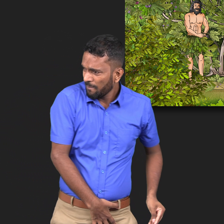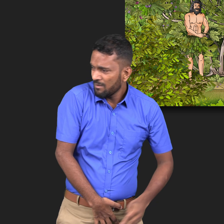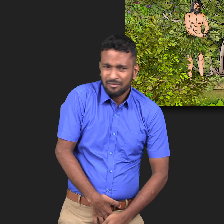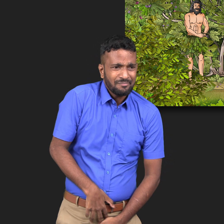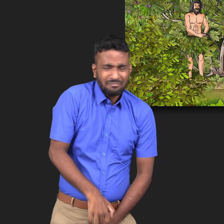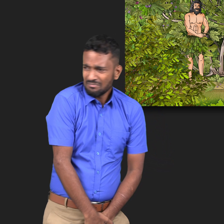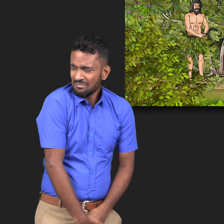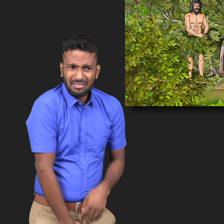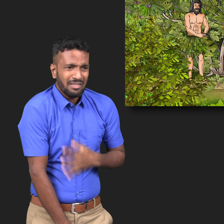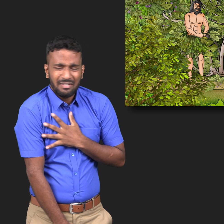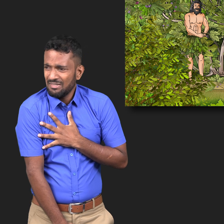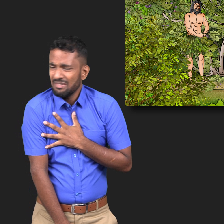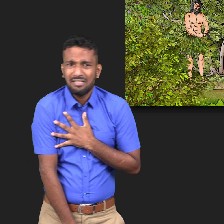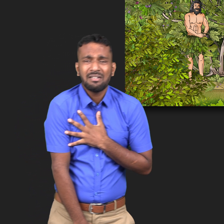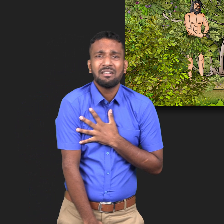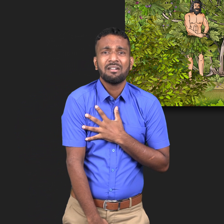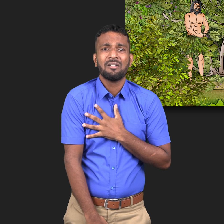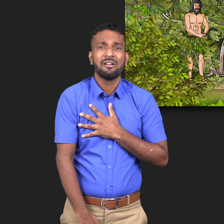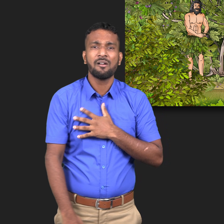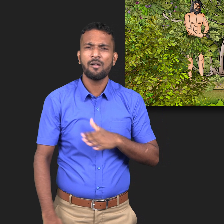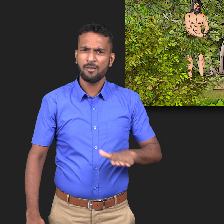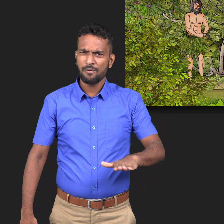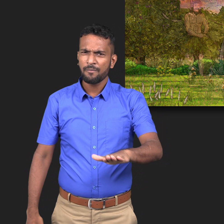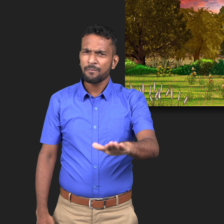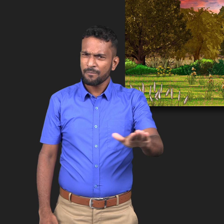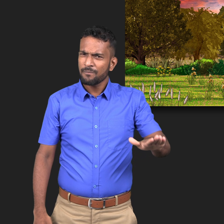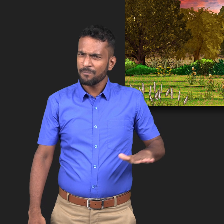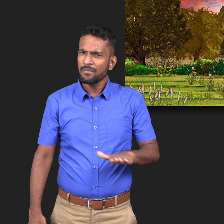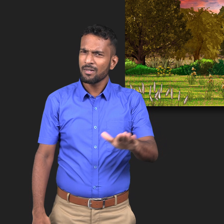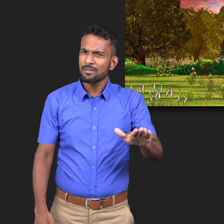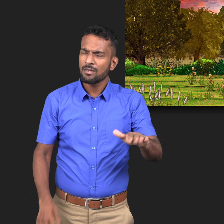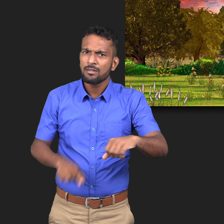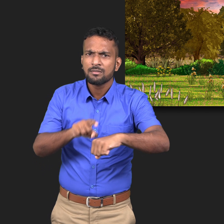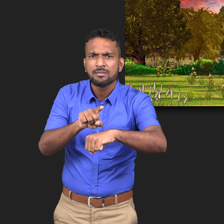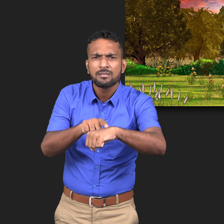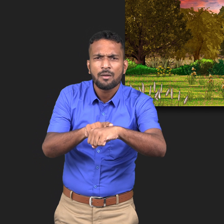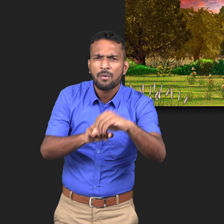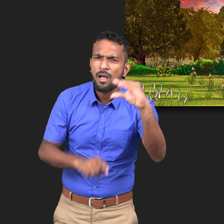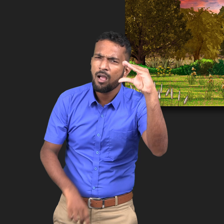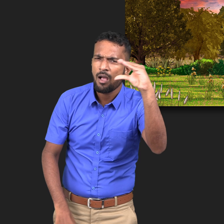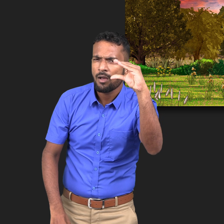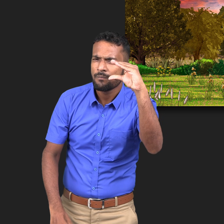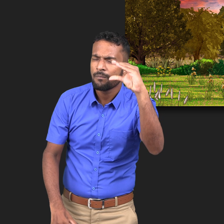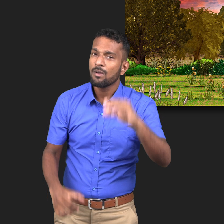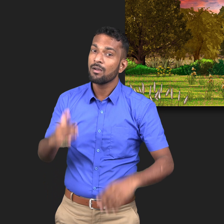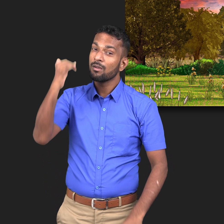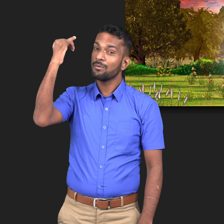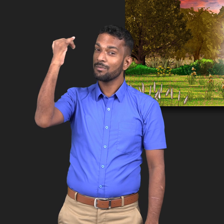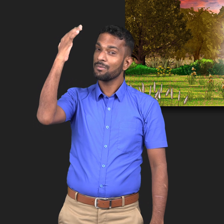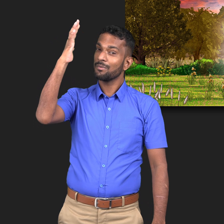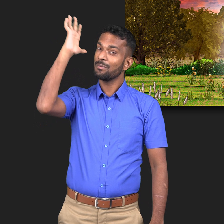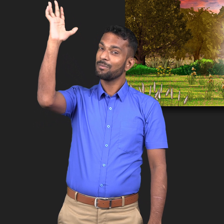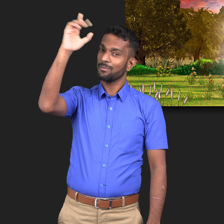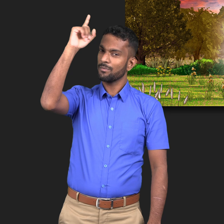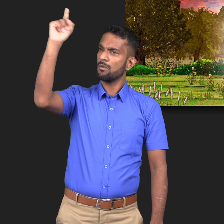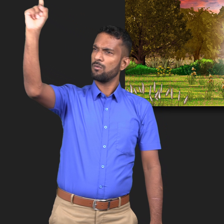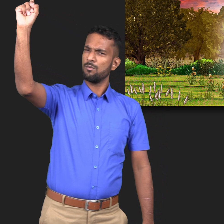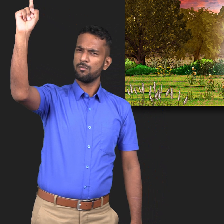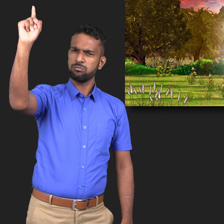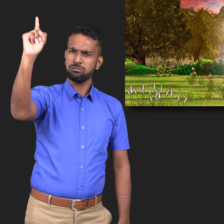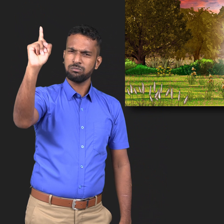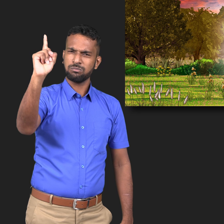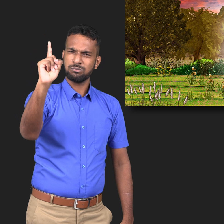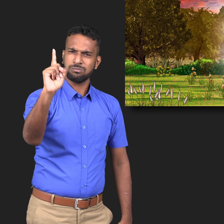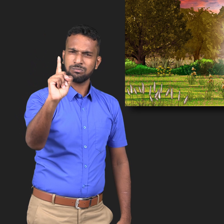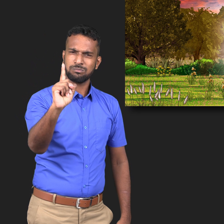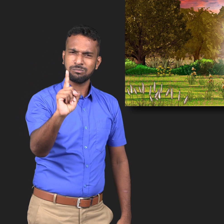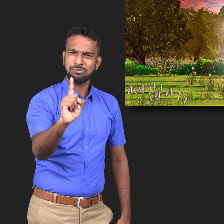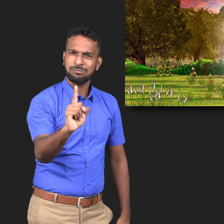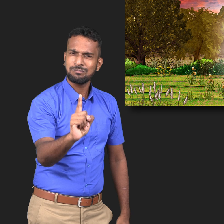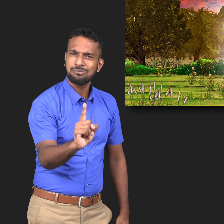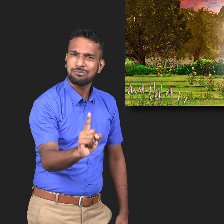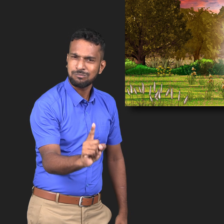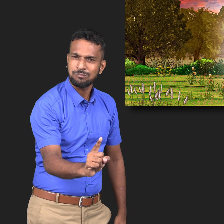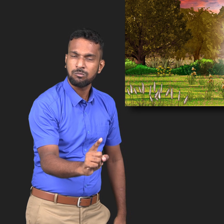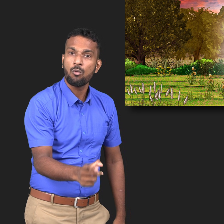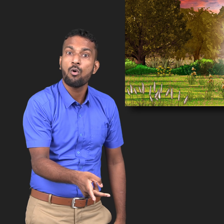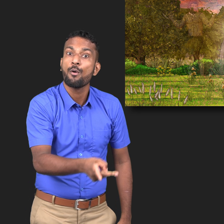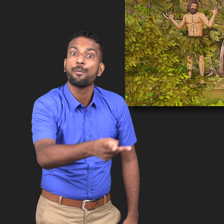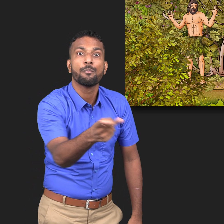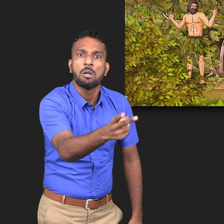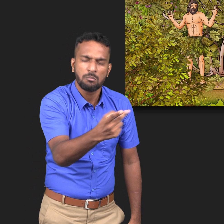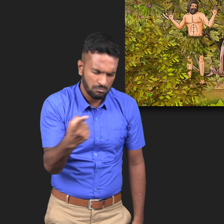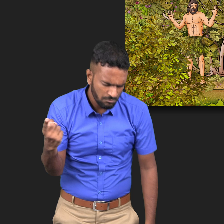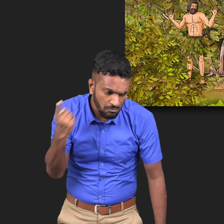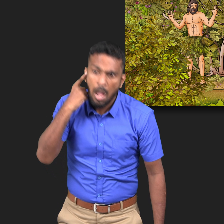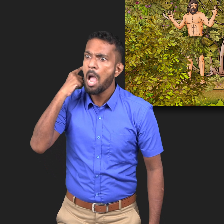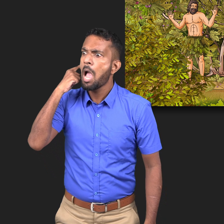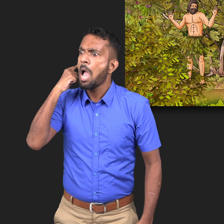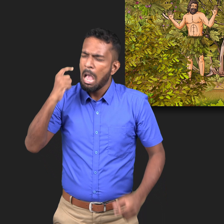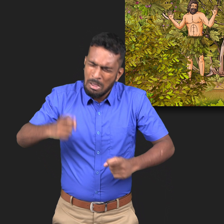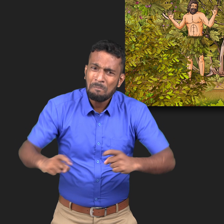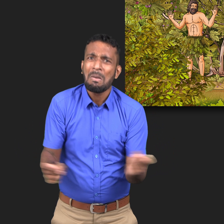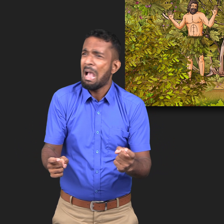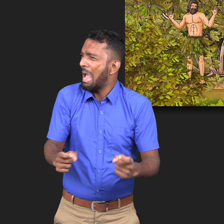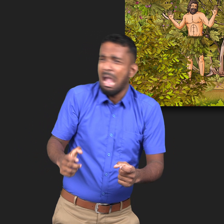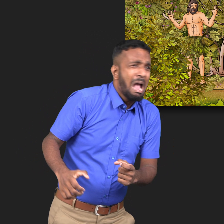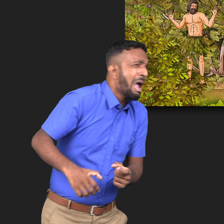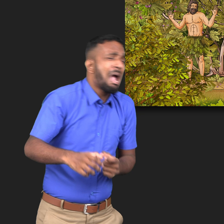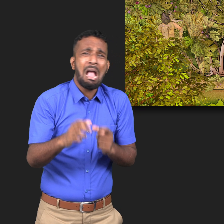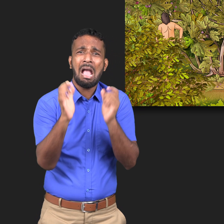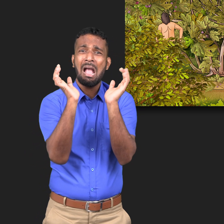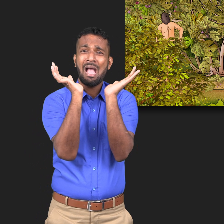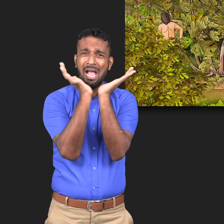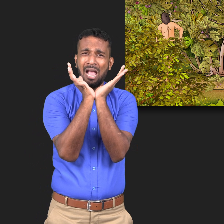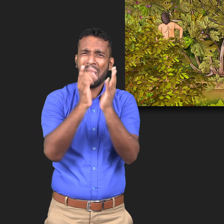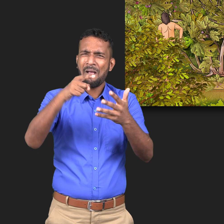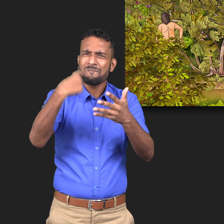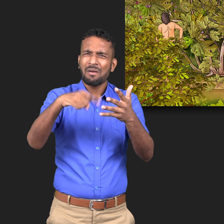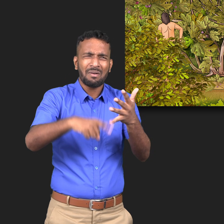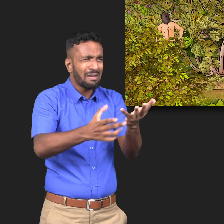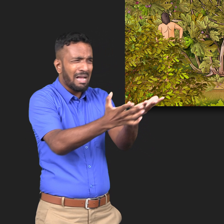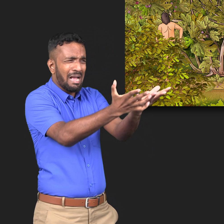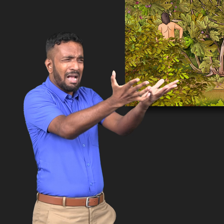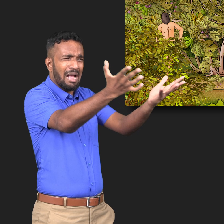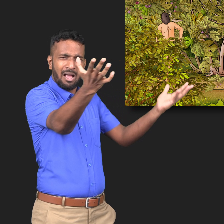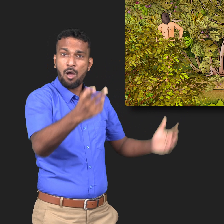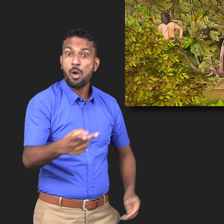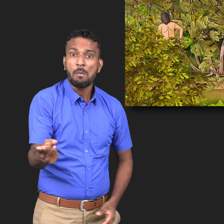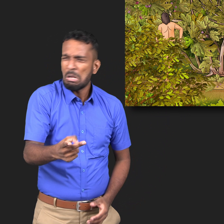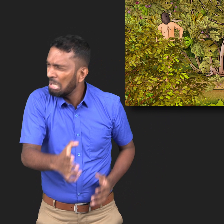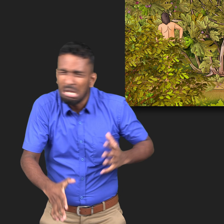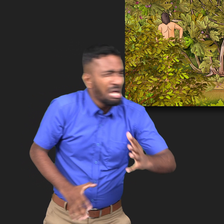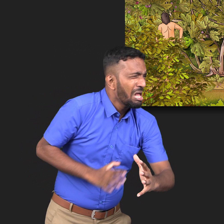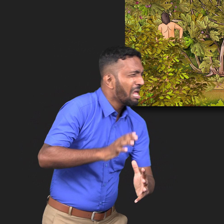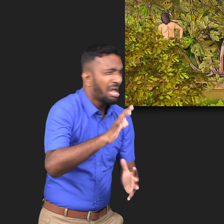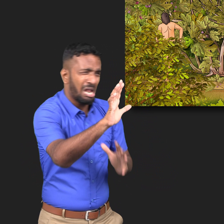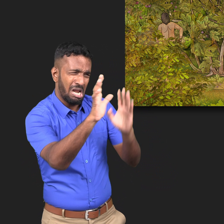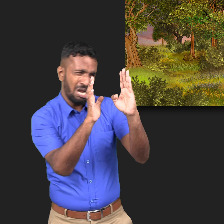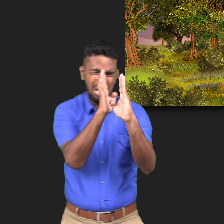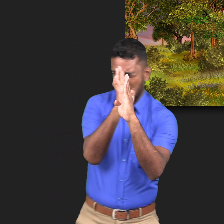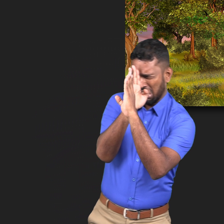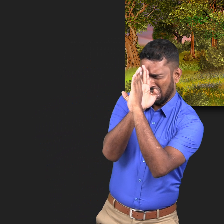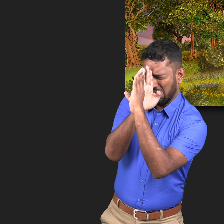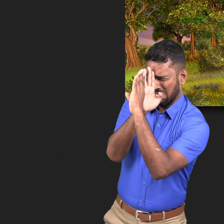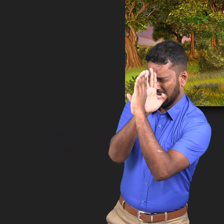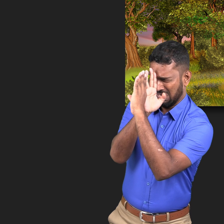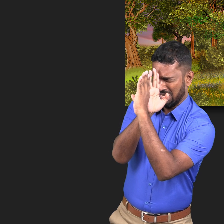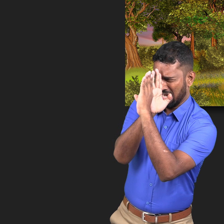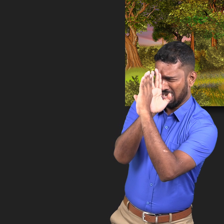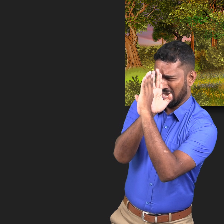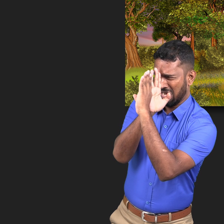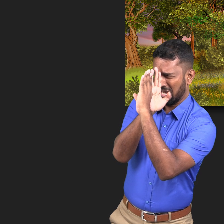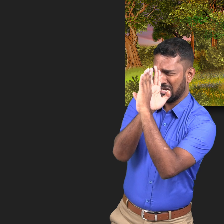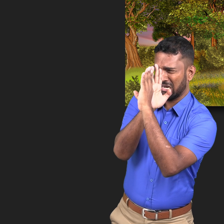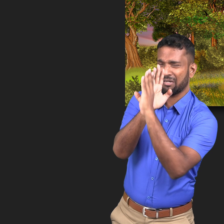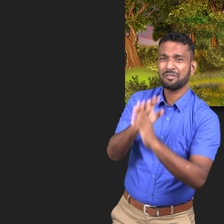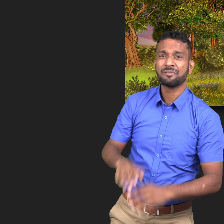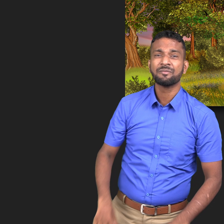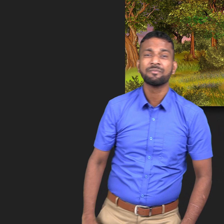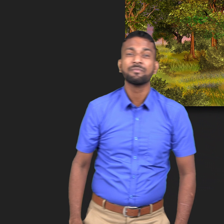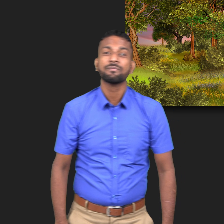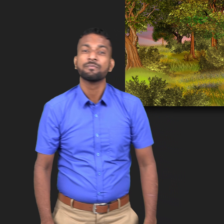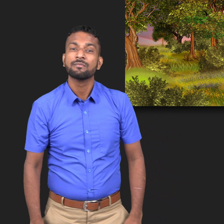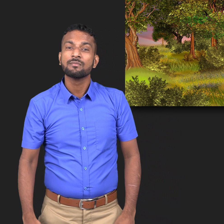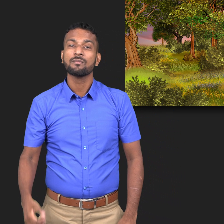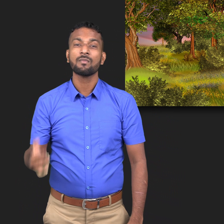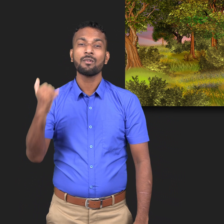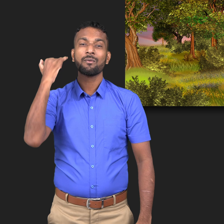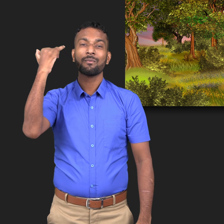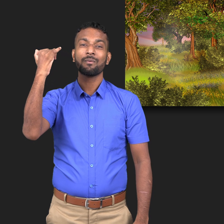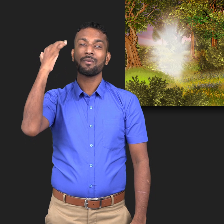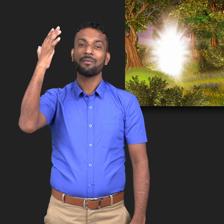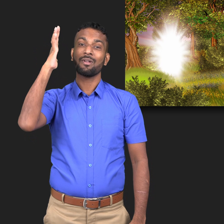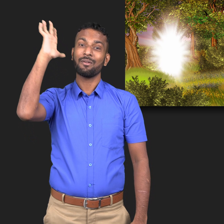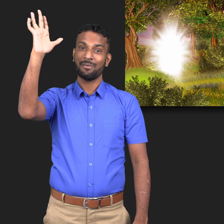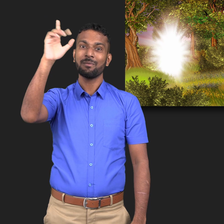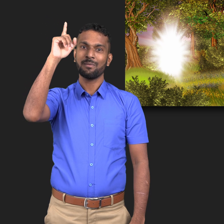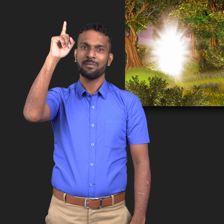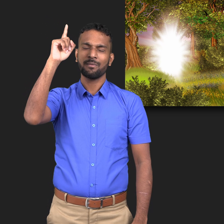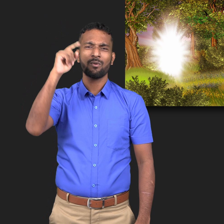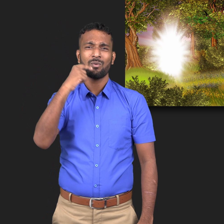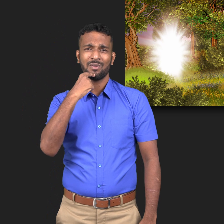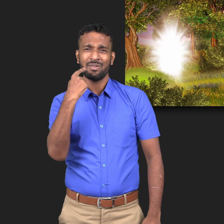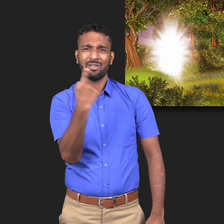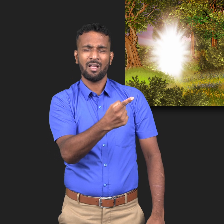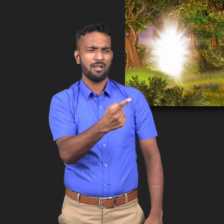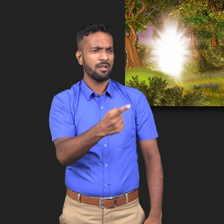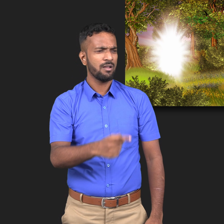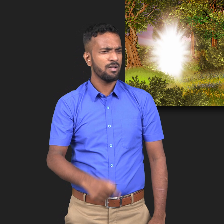Then the man and his wife heard the voice of the LORD God walking in the garden in the breeze of the day, and they hid themselves from the presence of the LORD God among the trees of the garden.